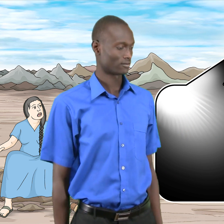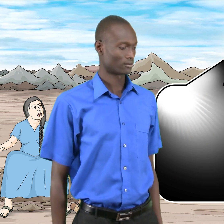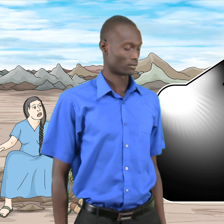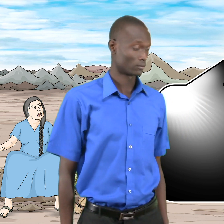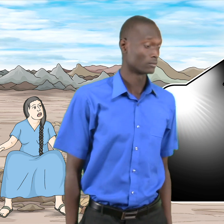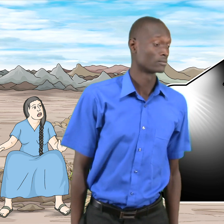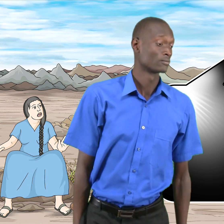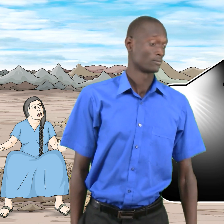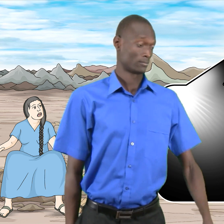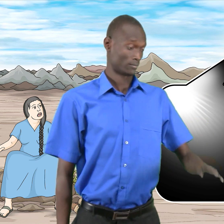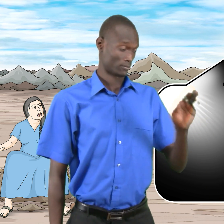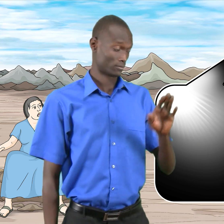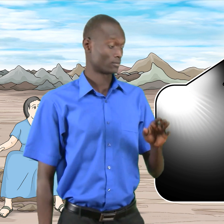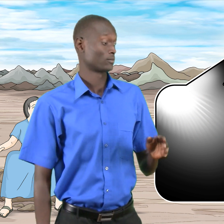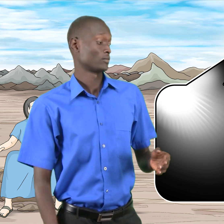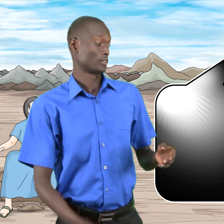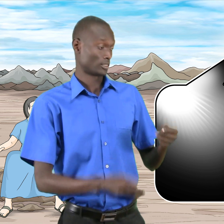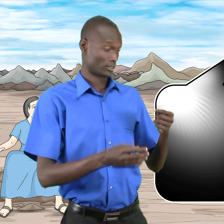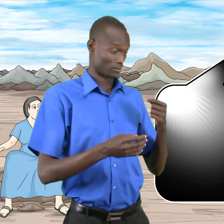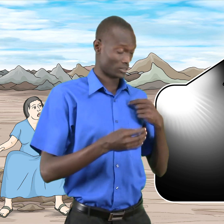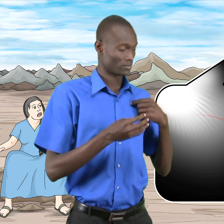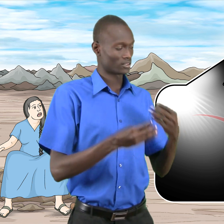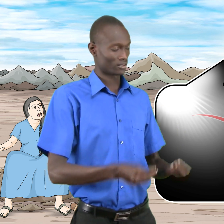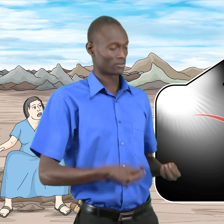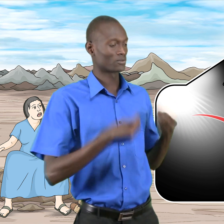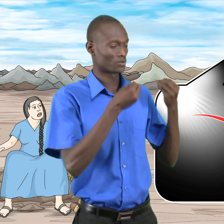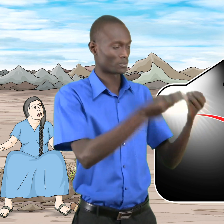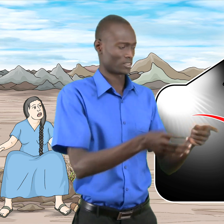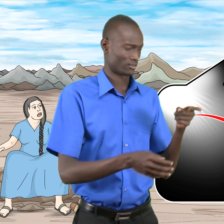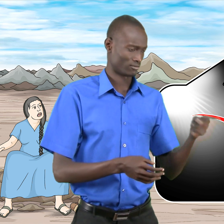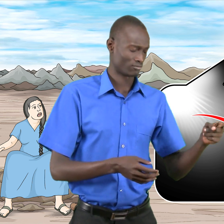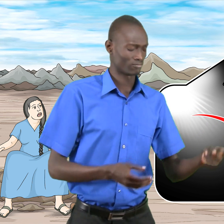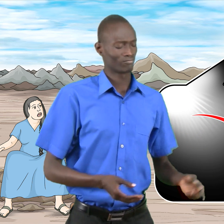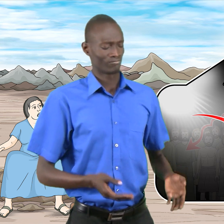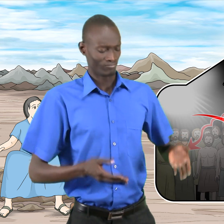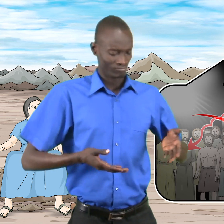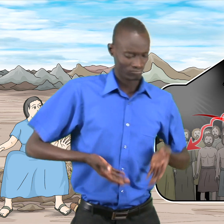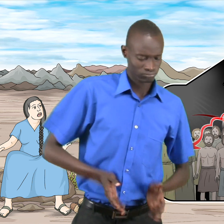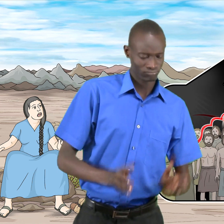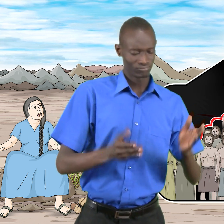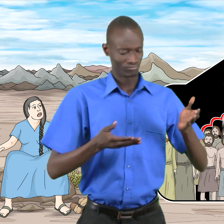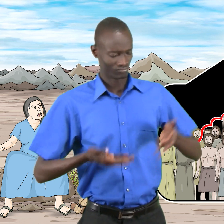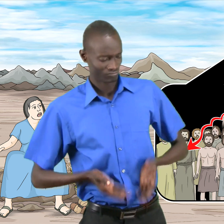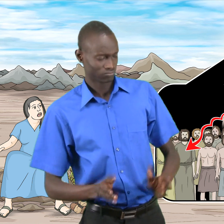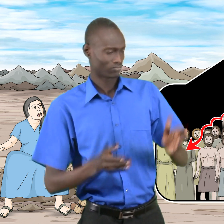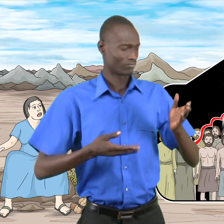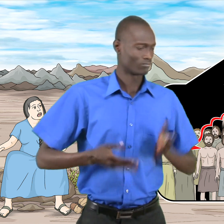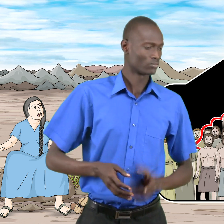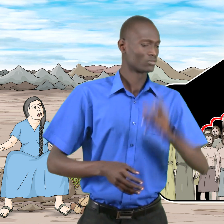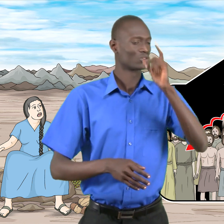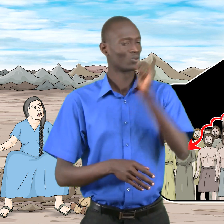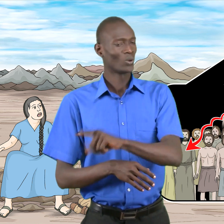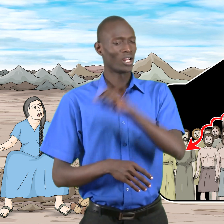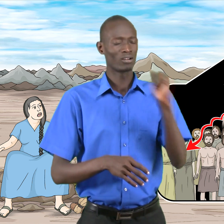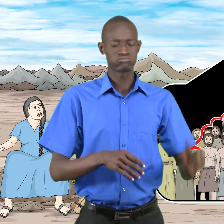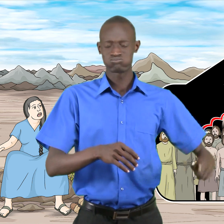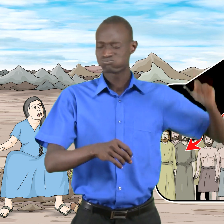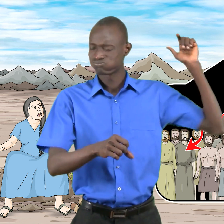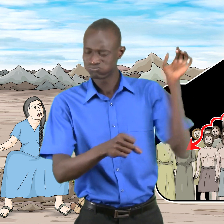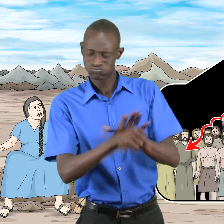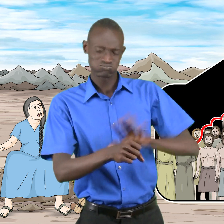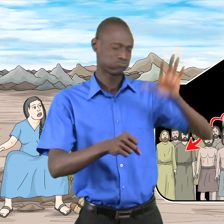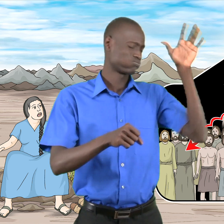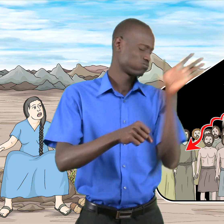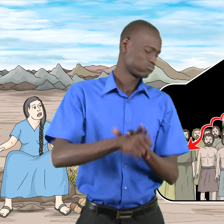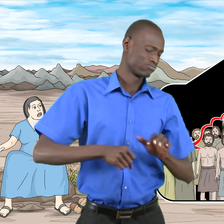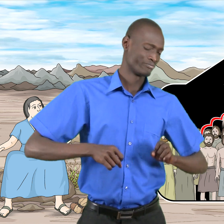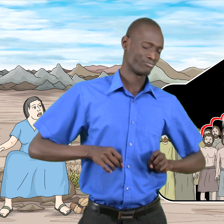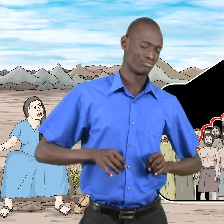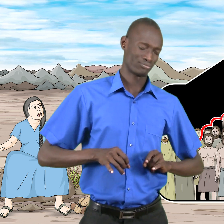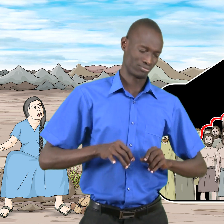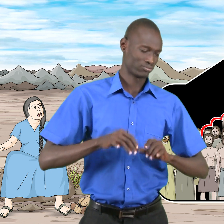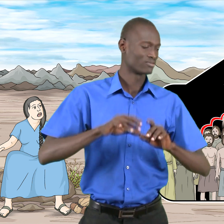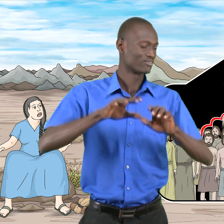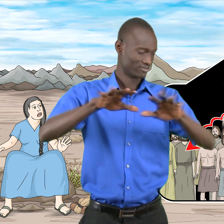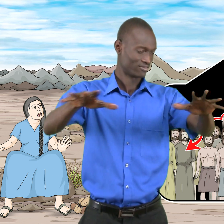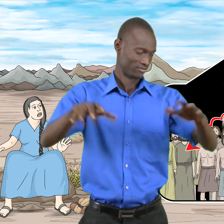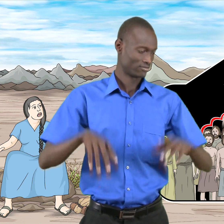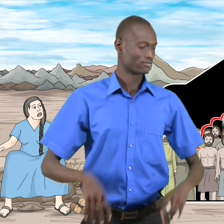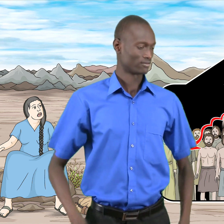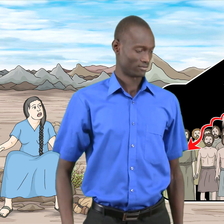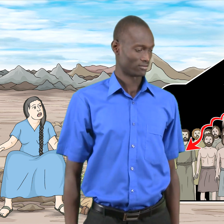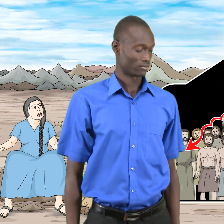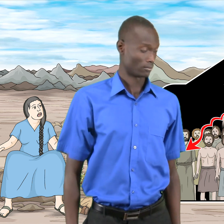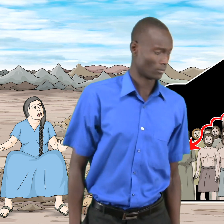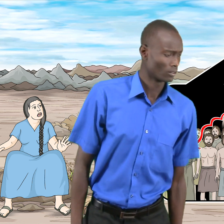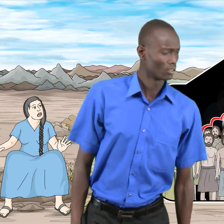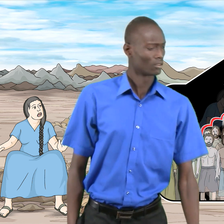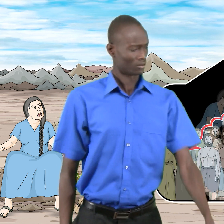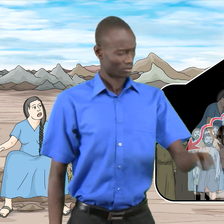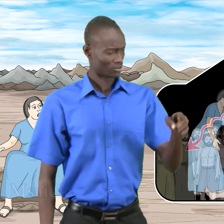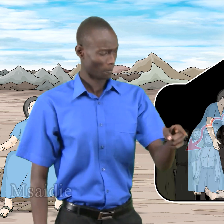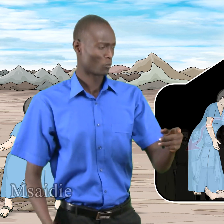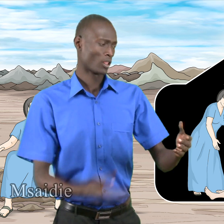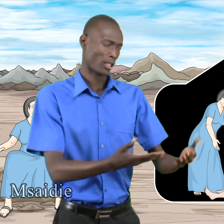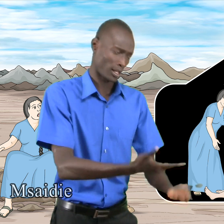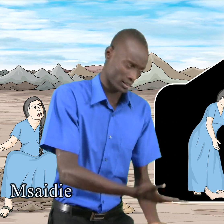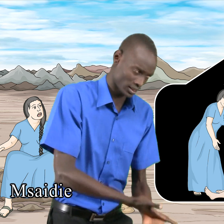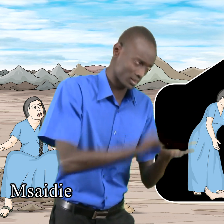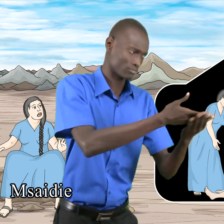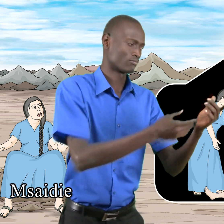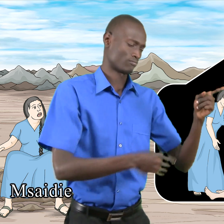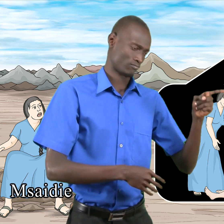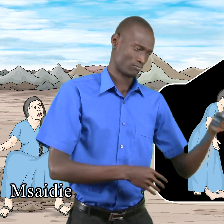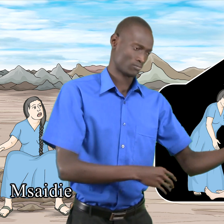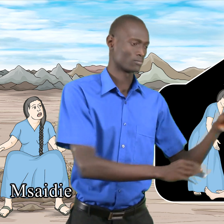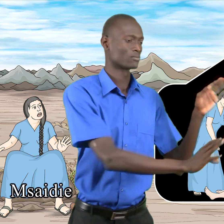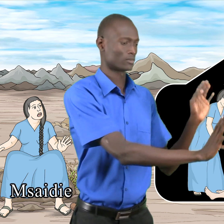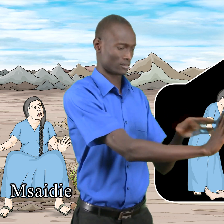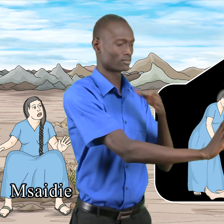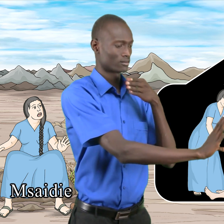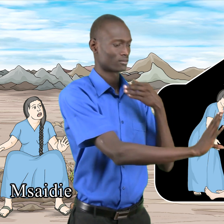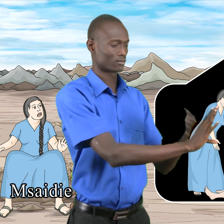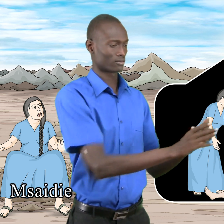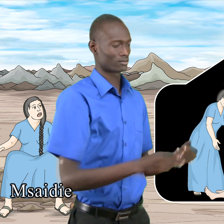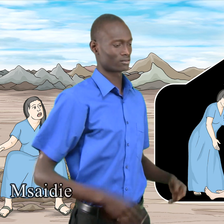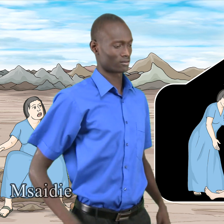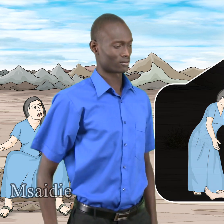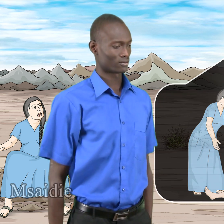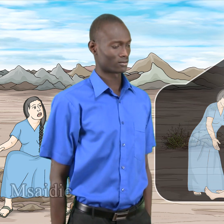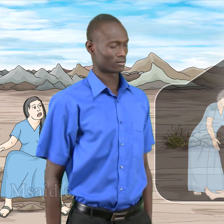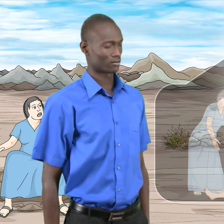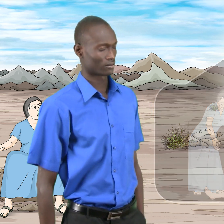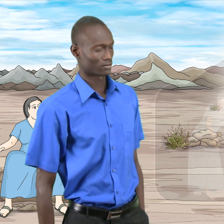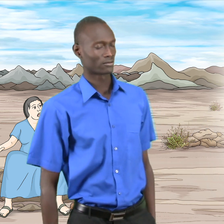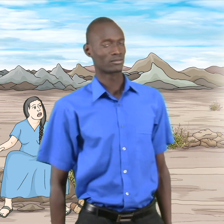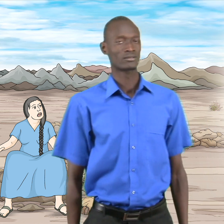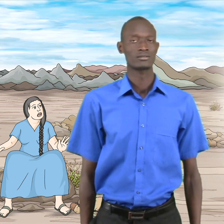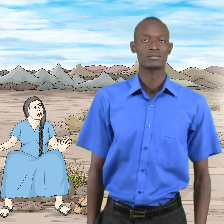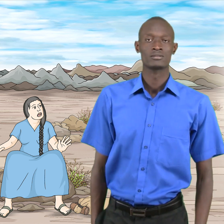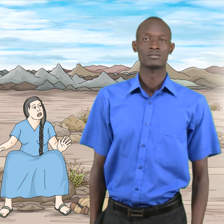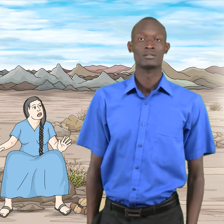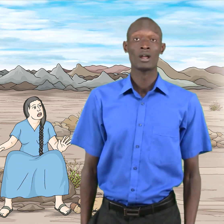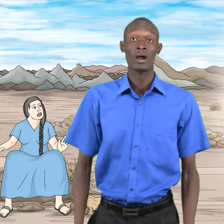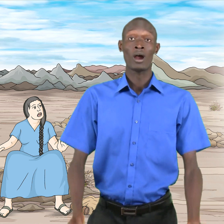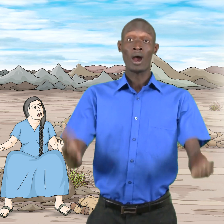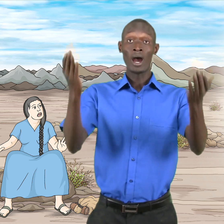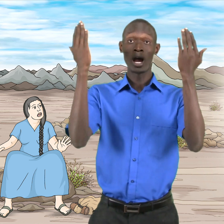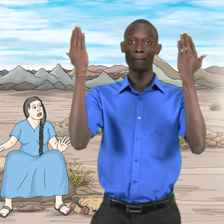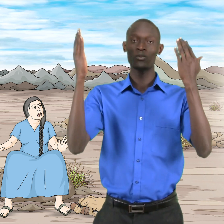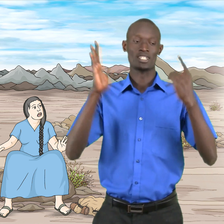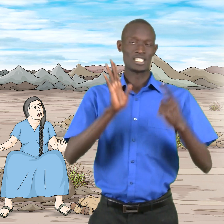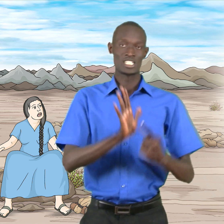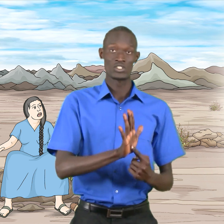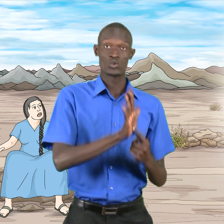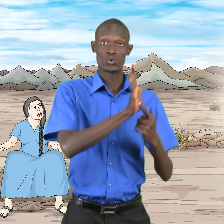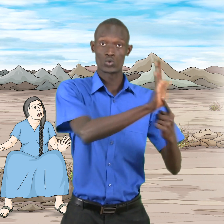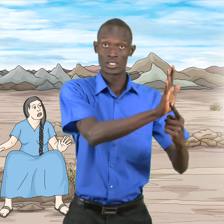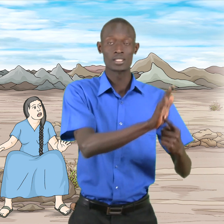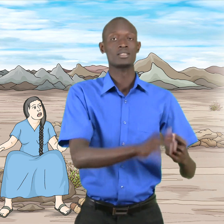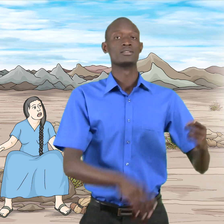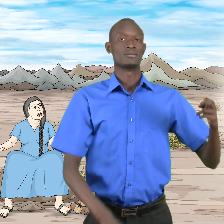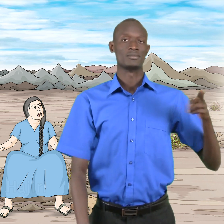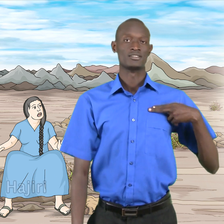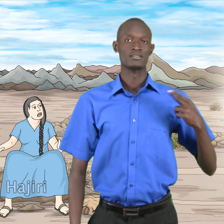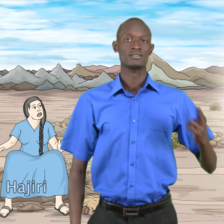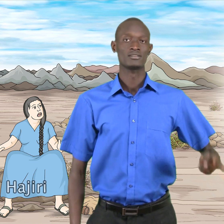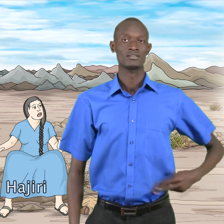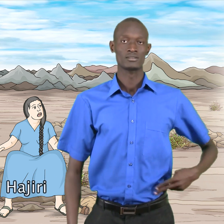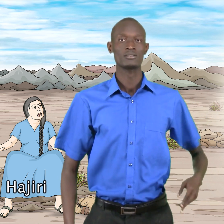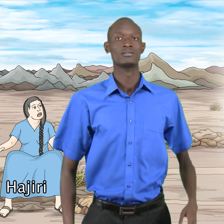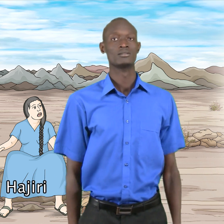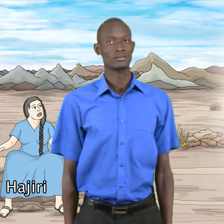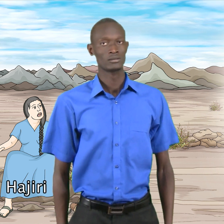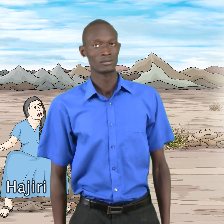Get up, lift up the boy, and take him by the hand, for I will make him into a great nation.”